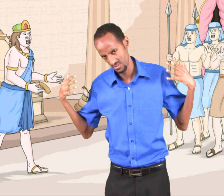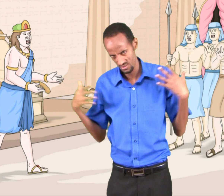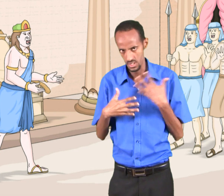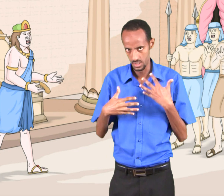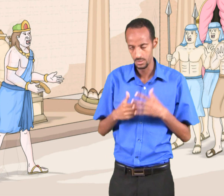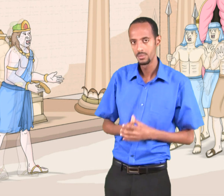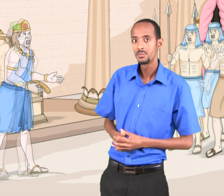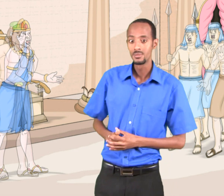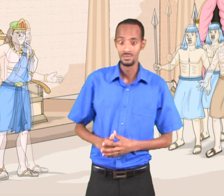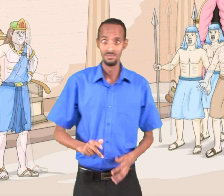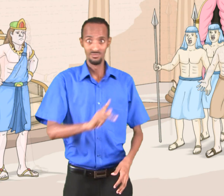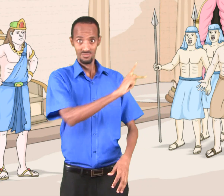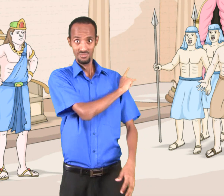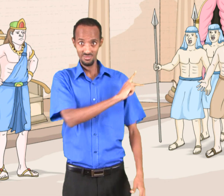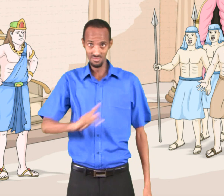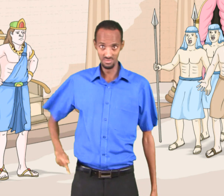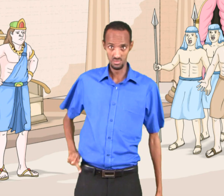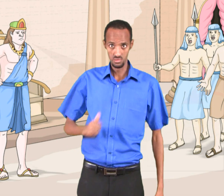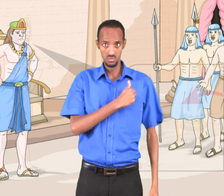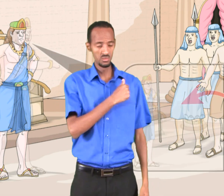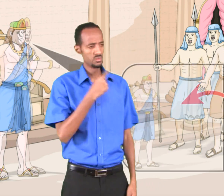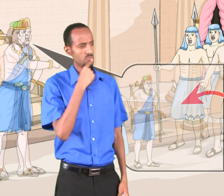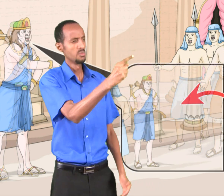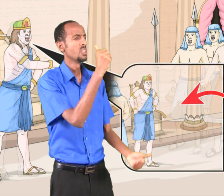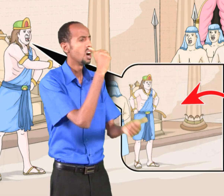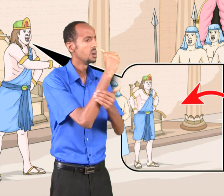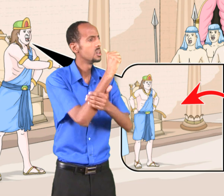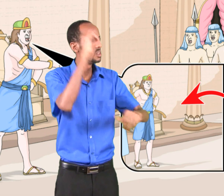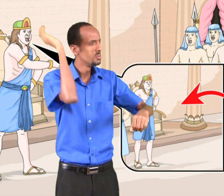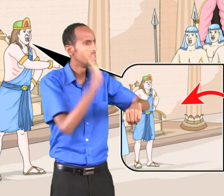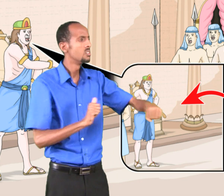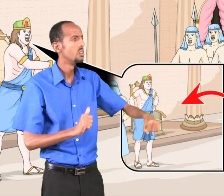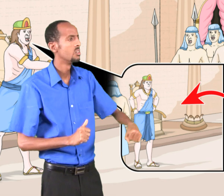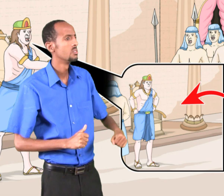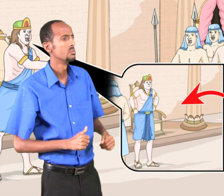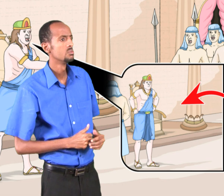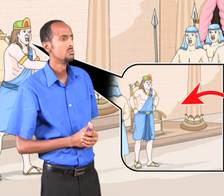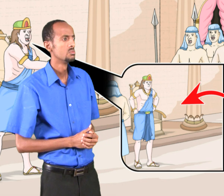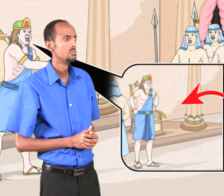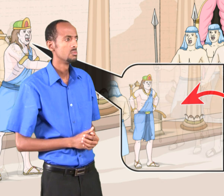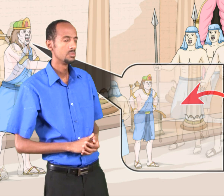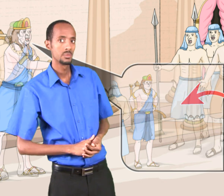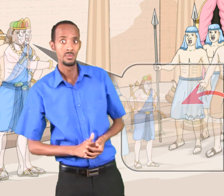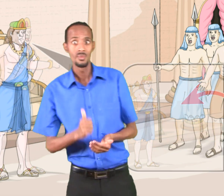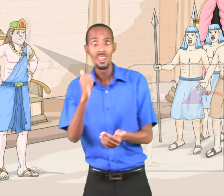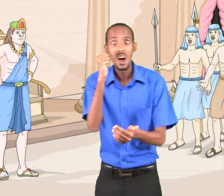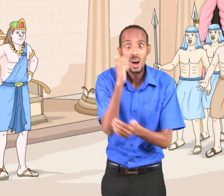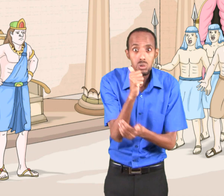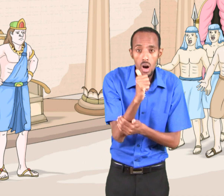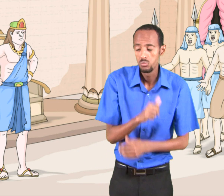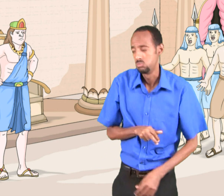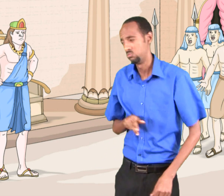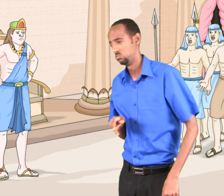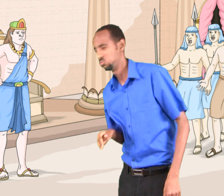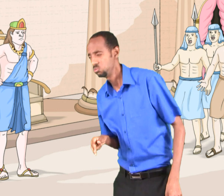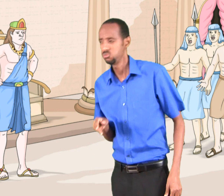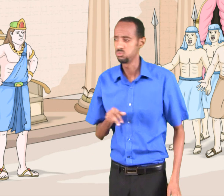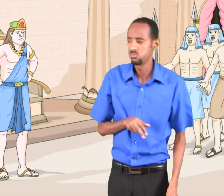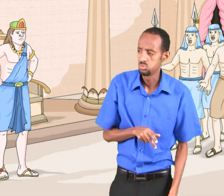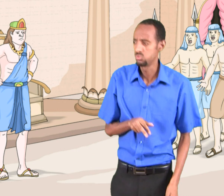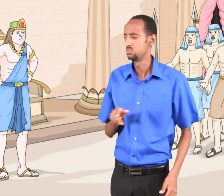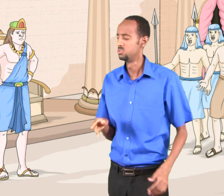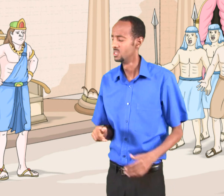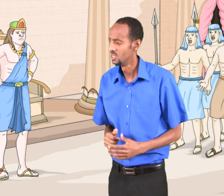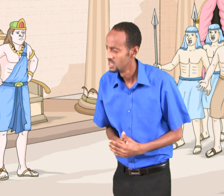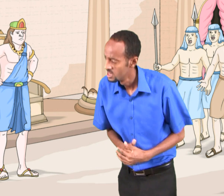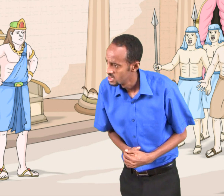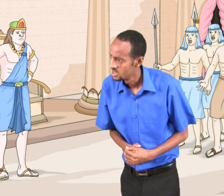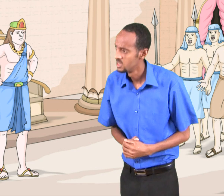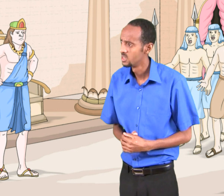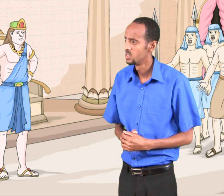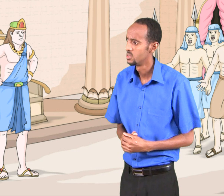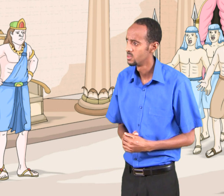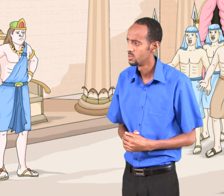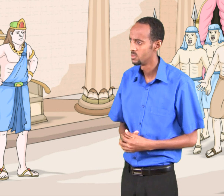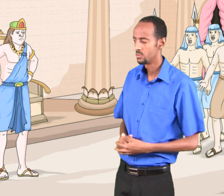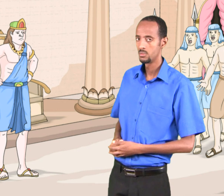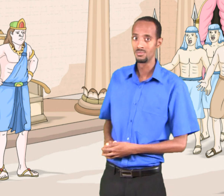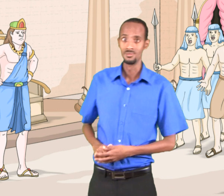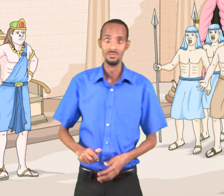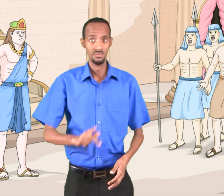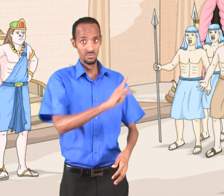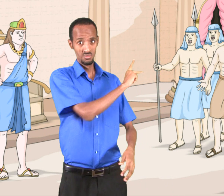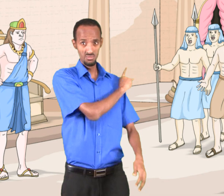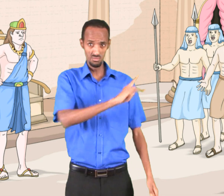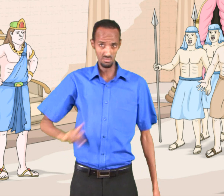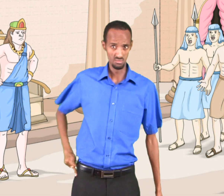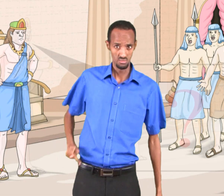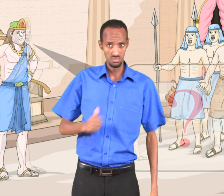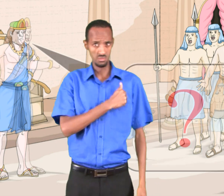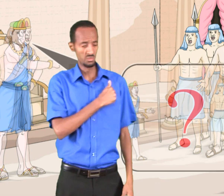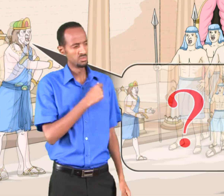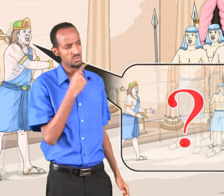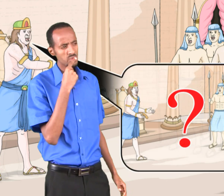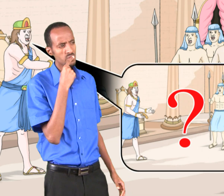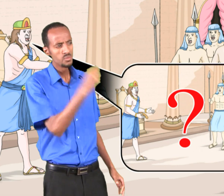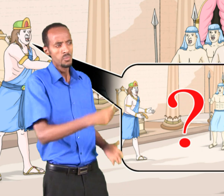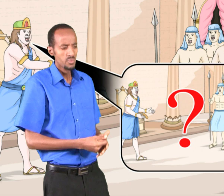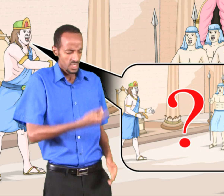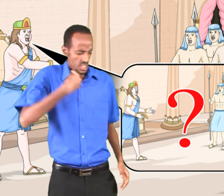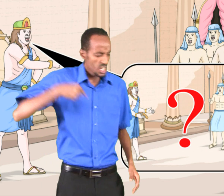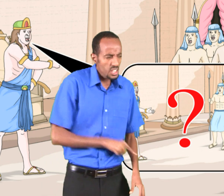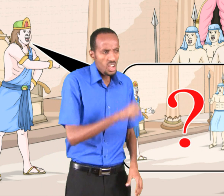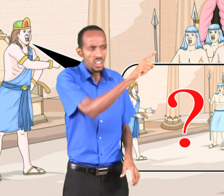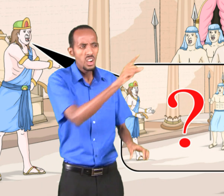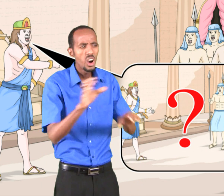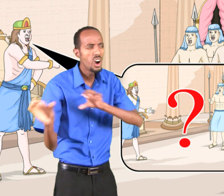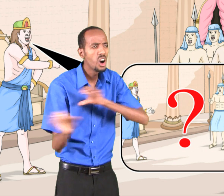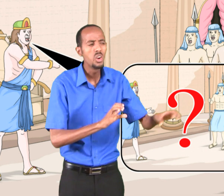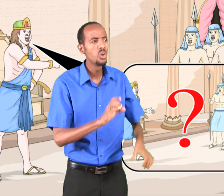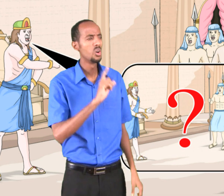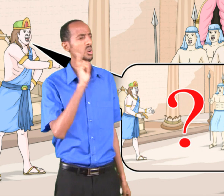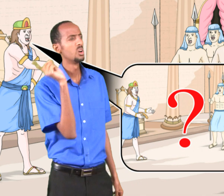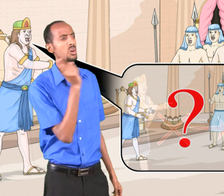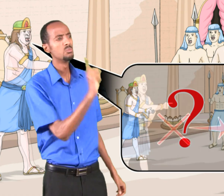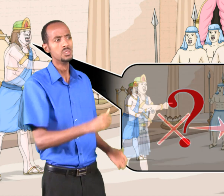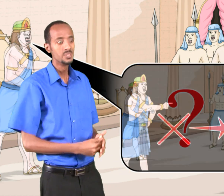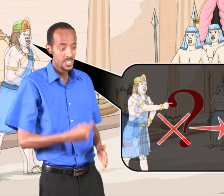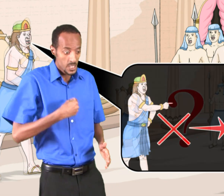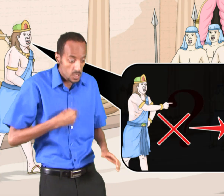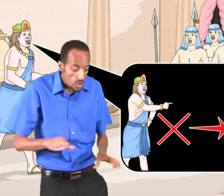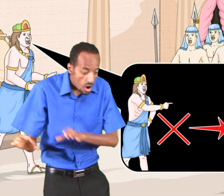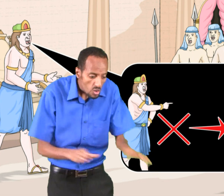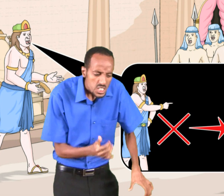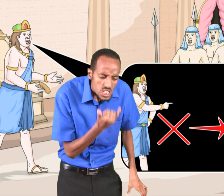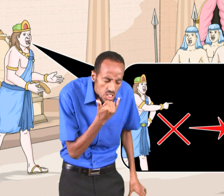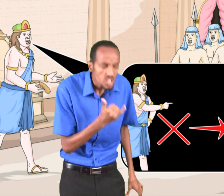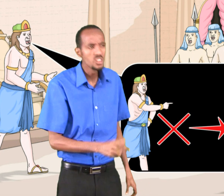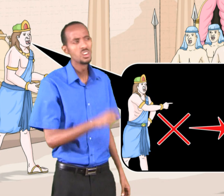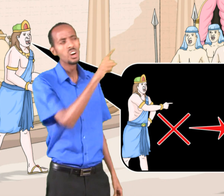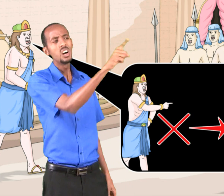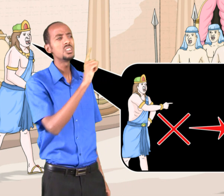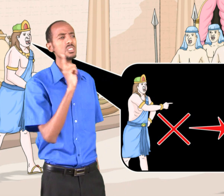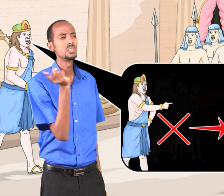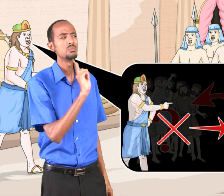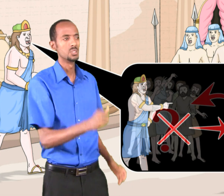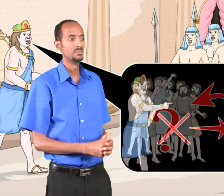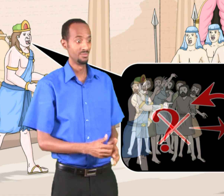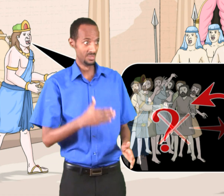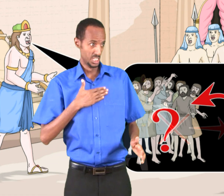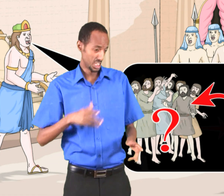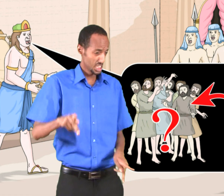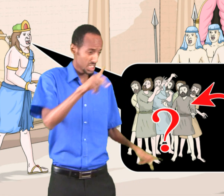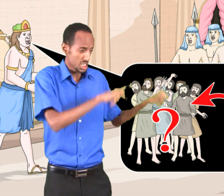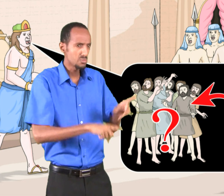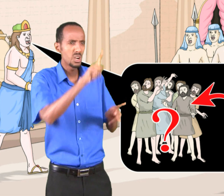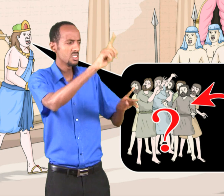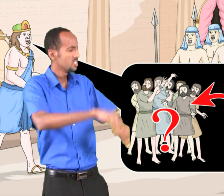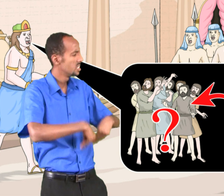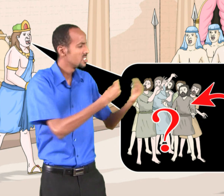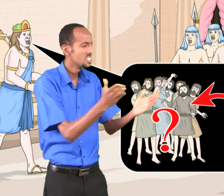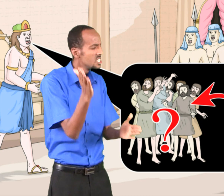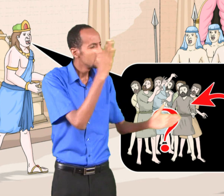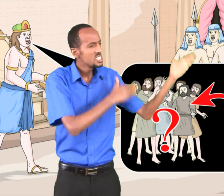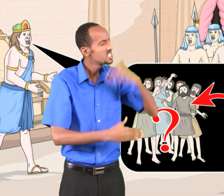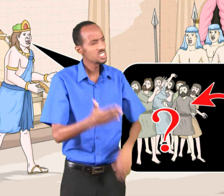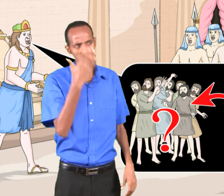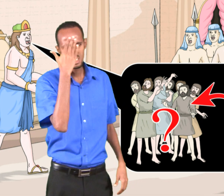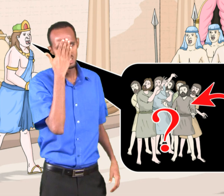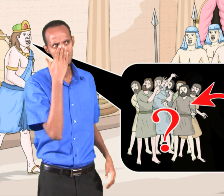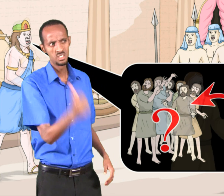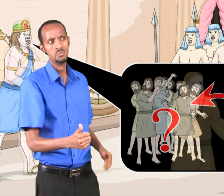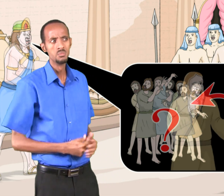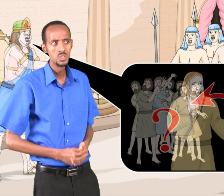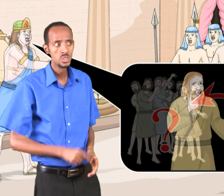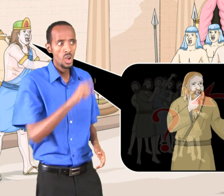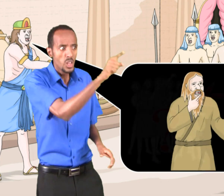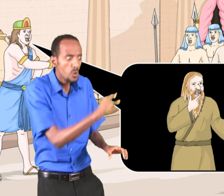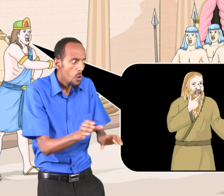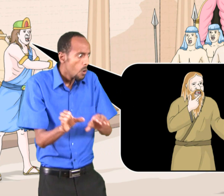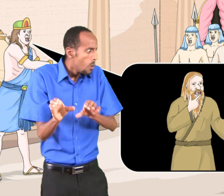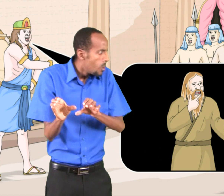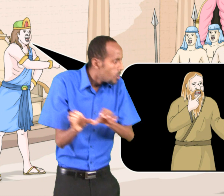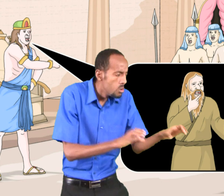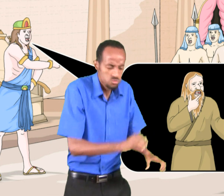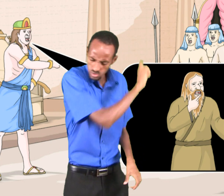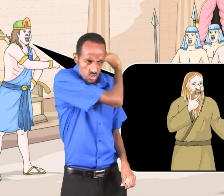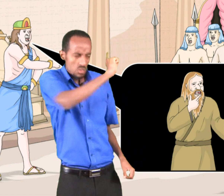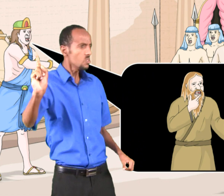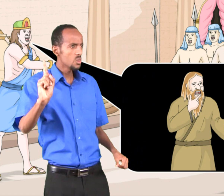Then Abimelech called Abraham and asked, “What have you done to us? How have I sinned against you, that you have brought such tremendous guilt upon me and my kingdom? You have done things to me that should not be done.”